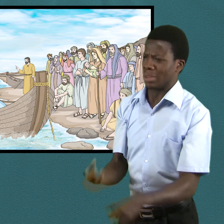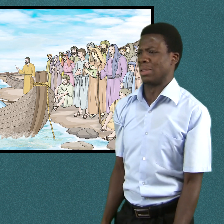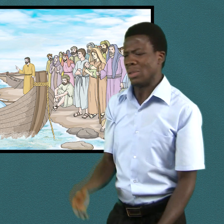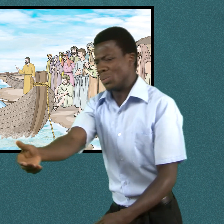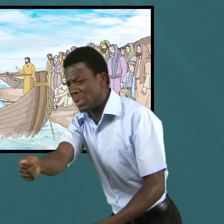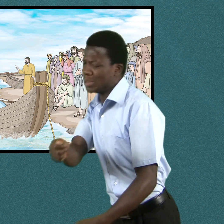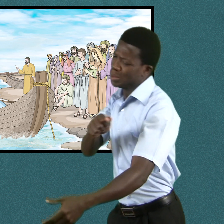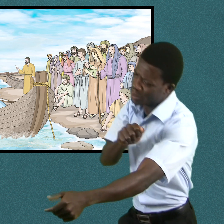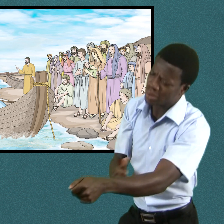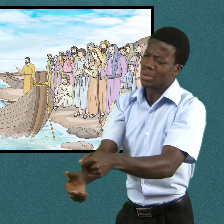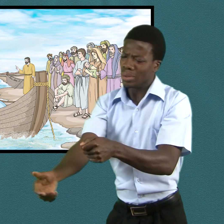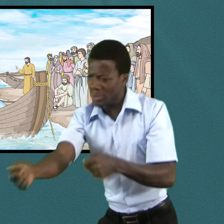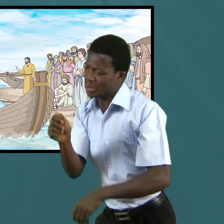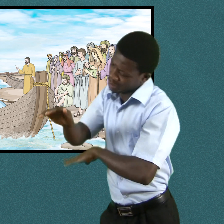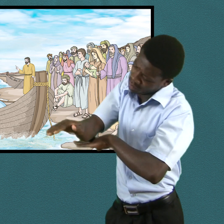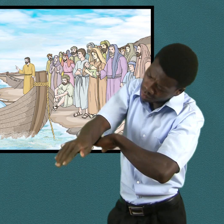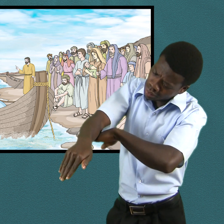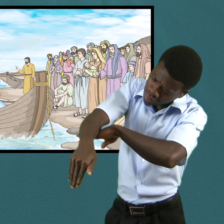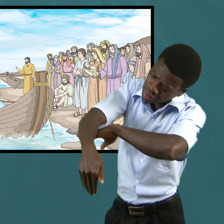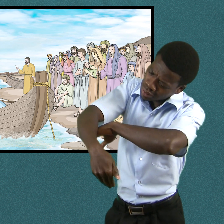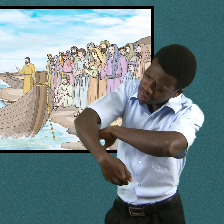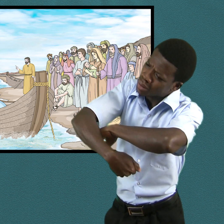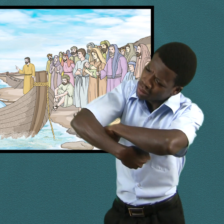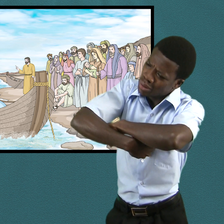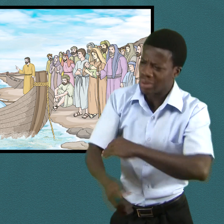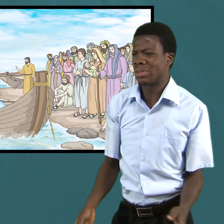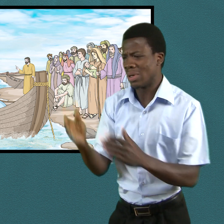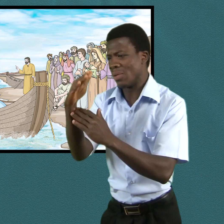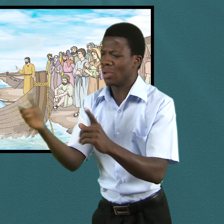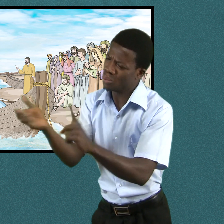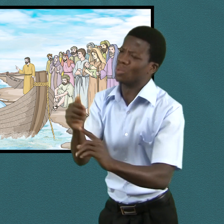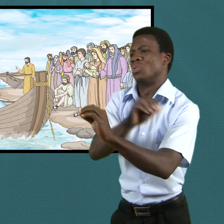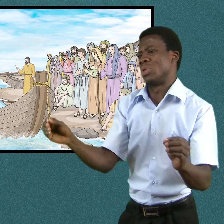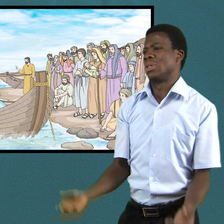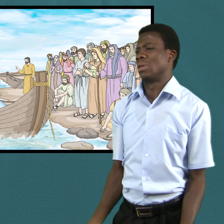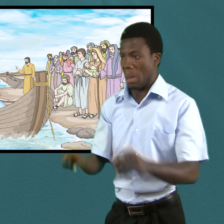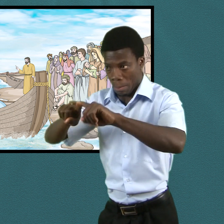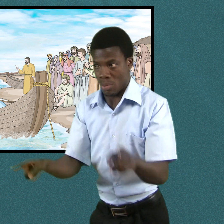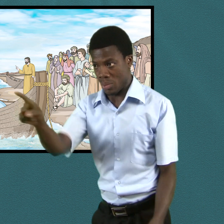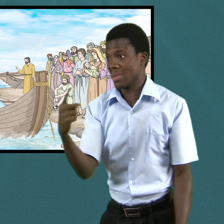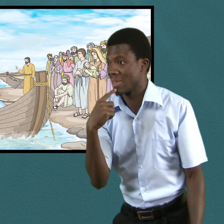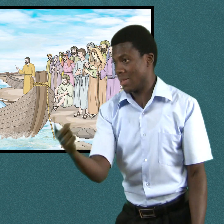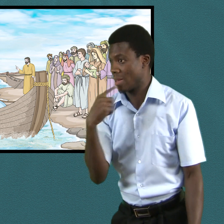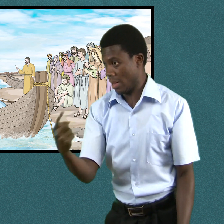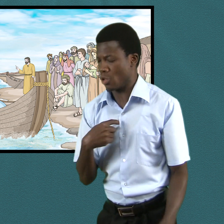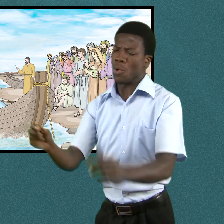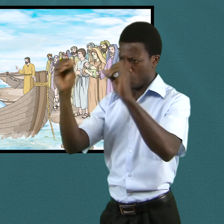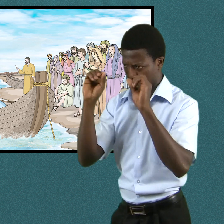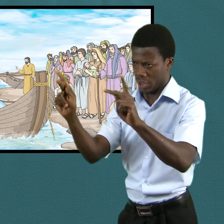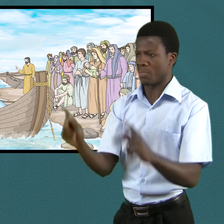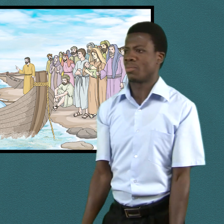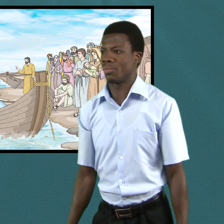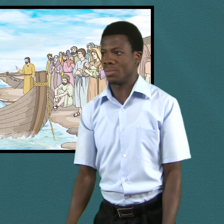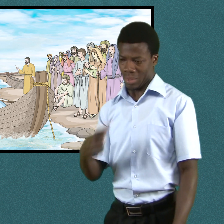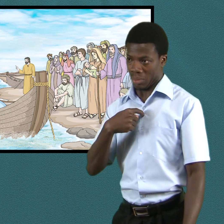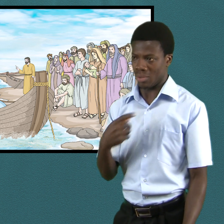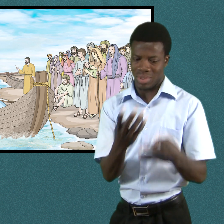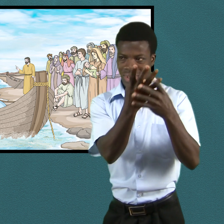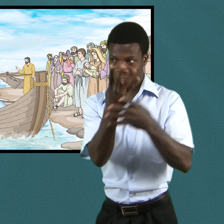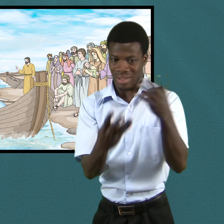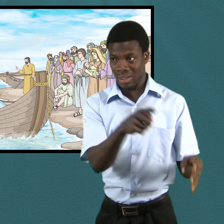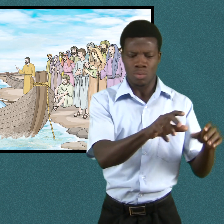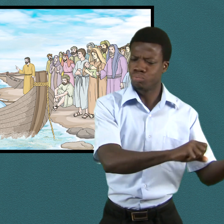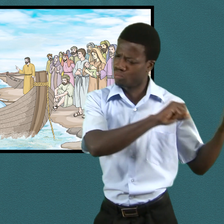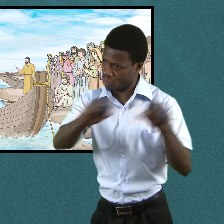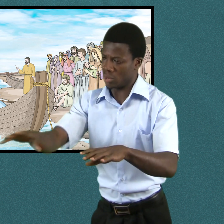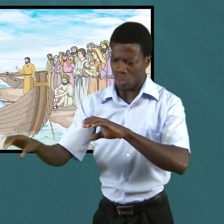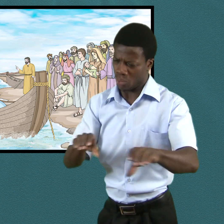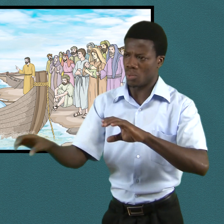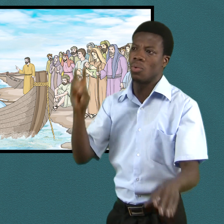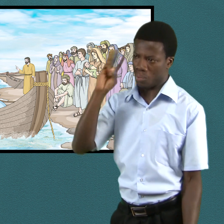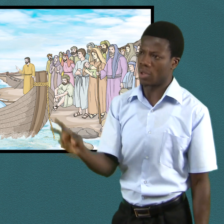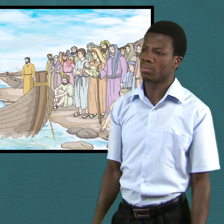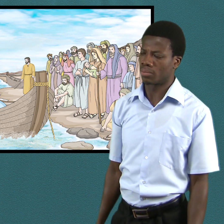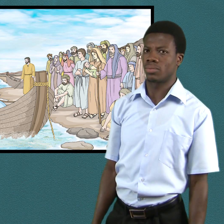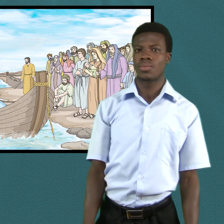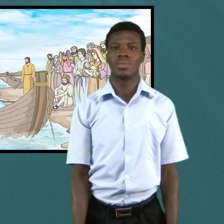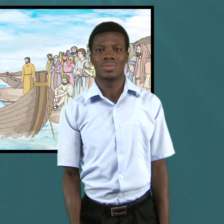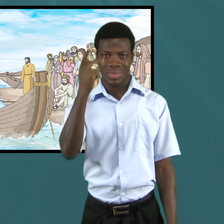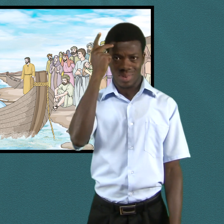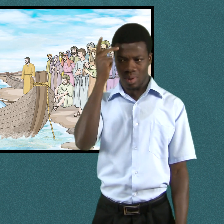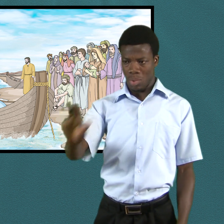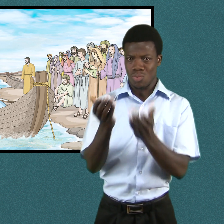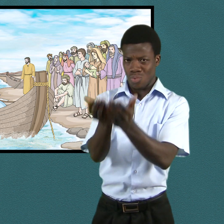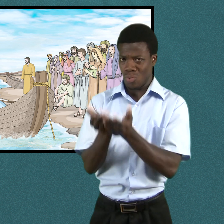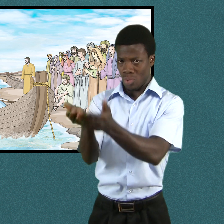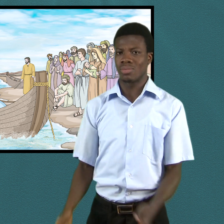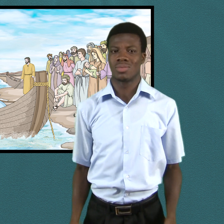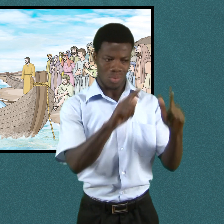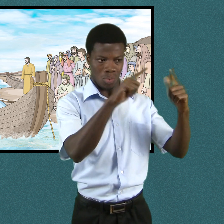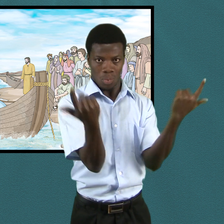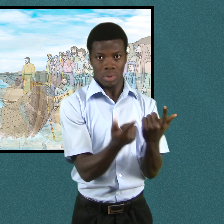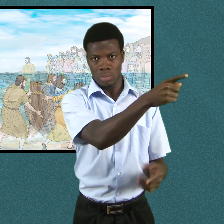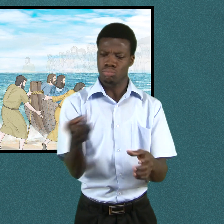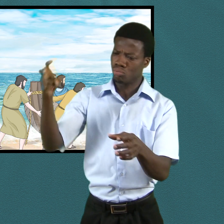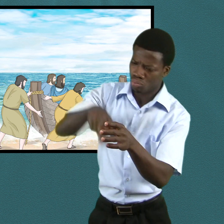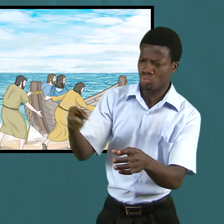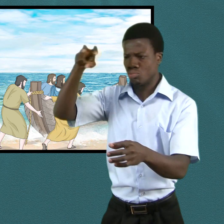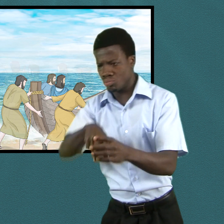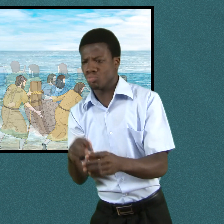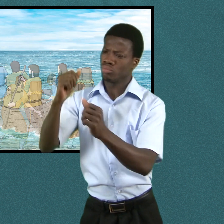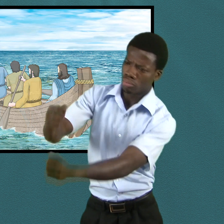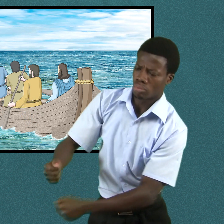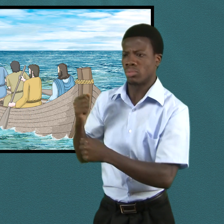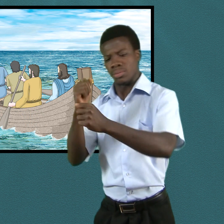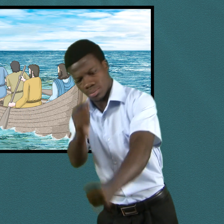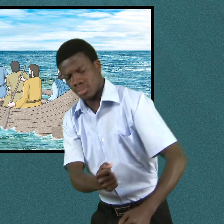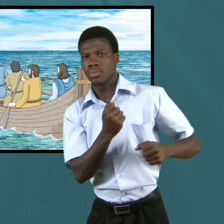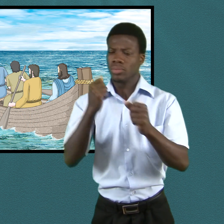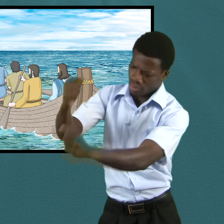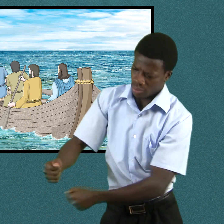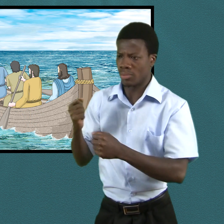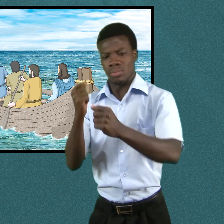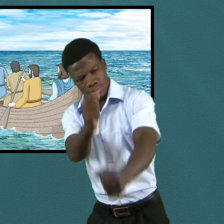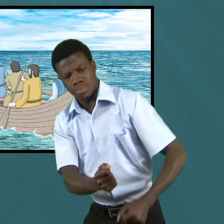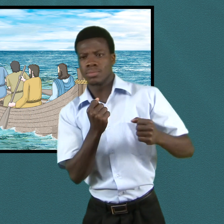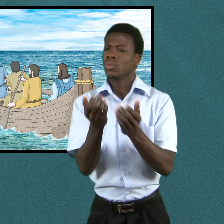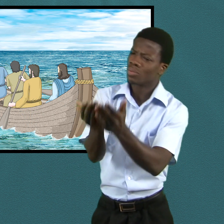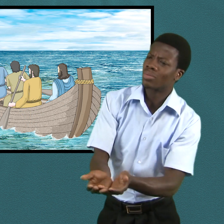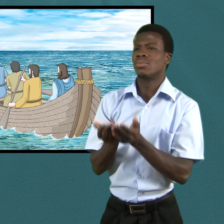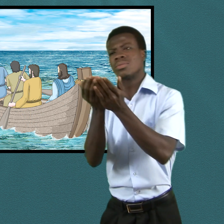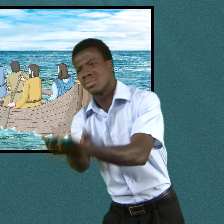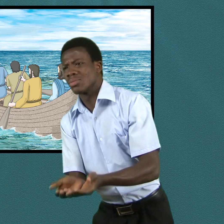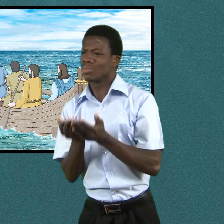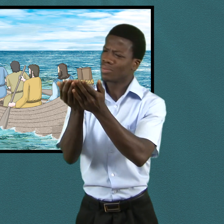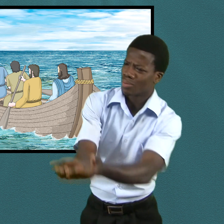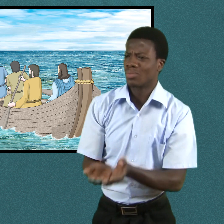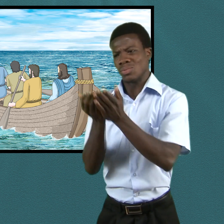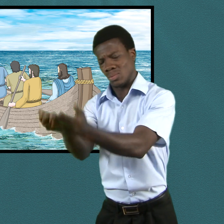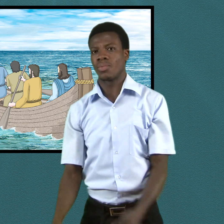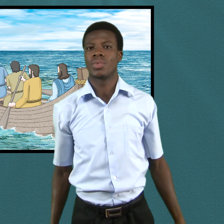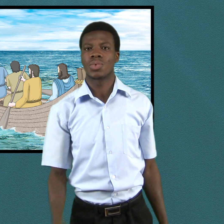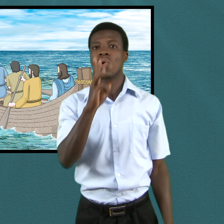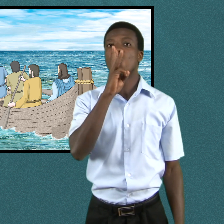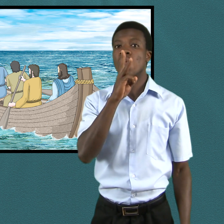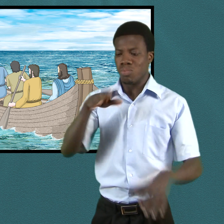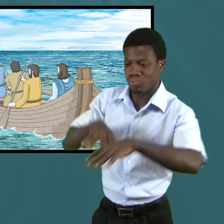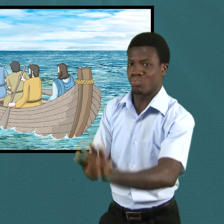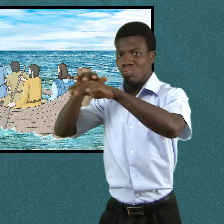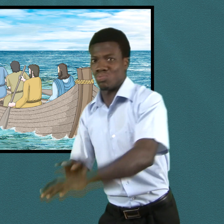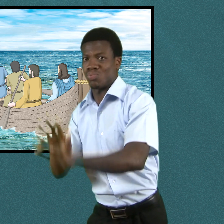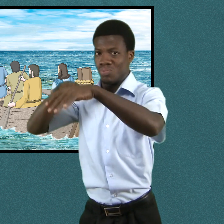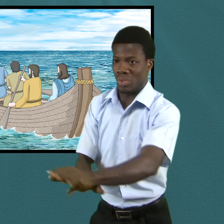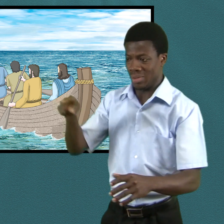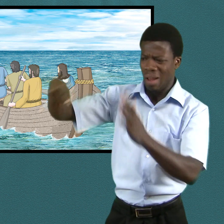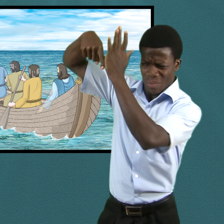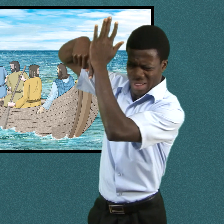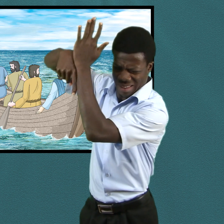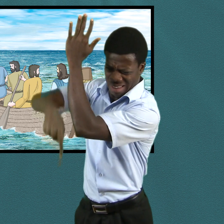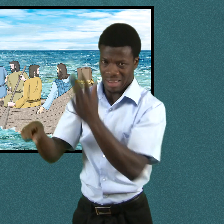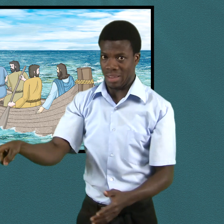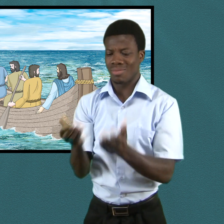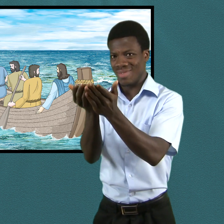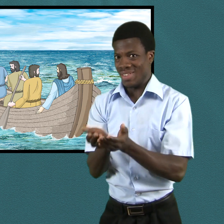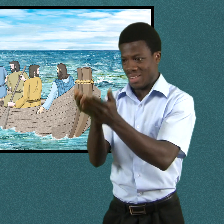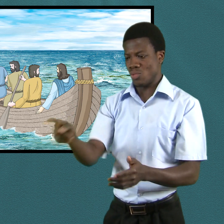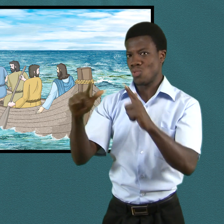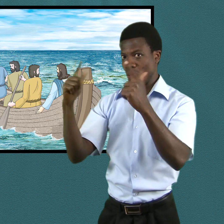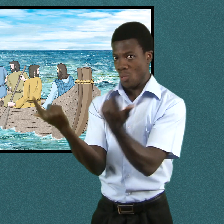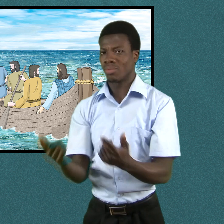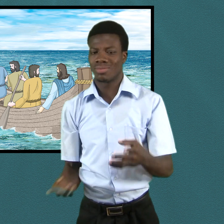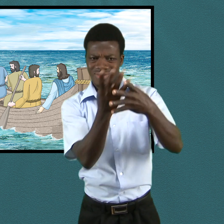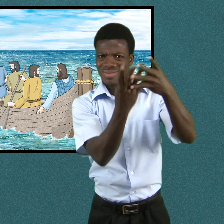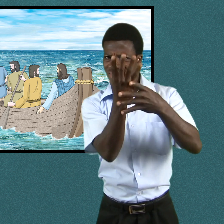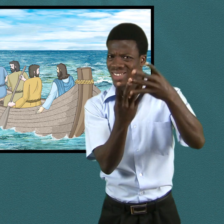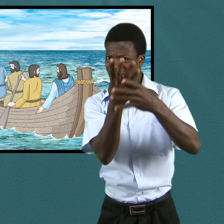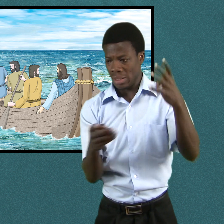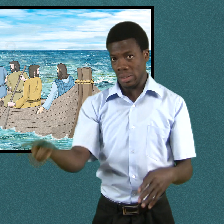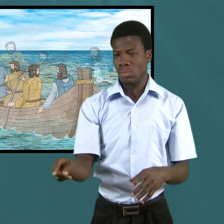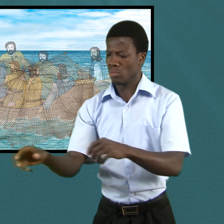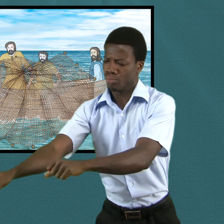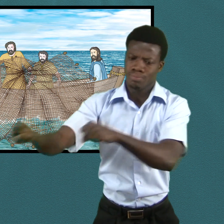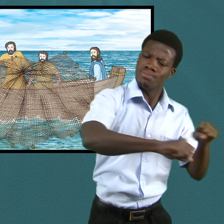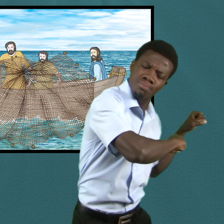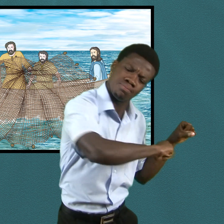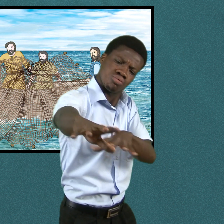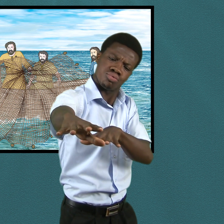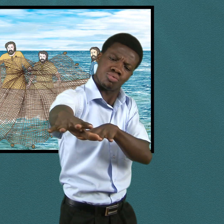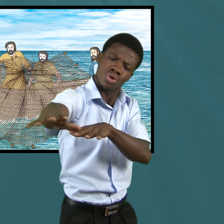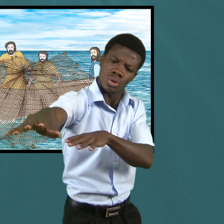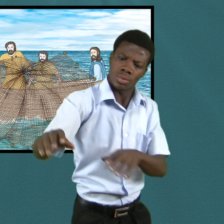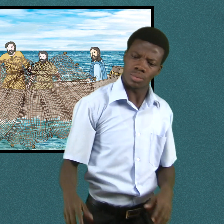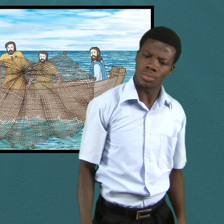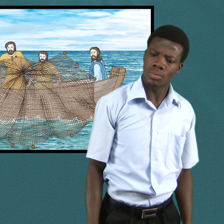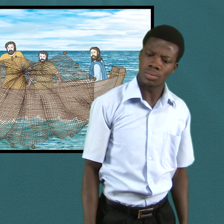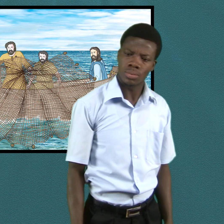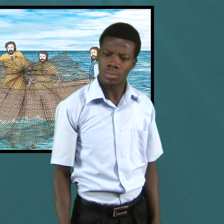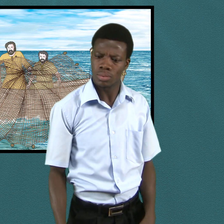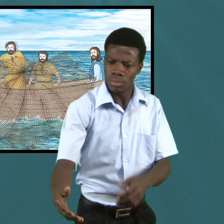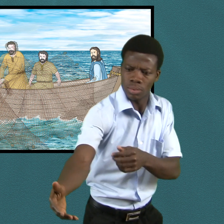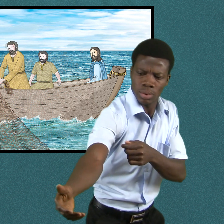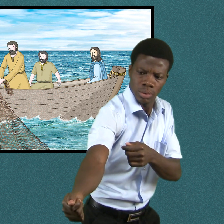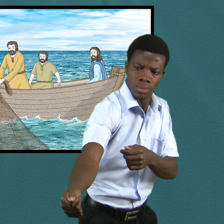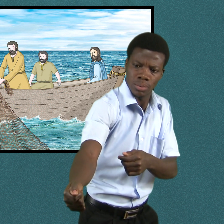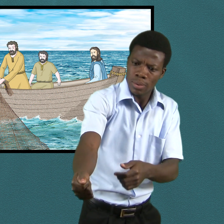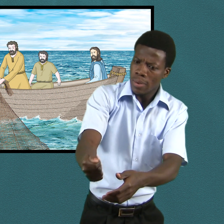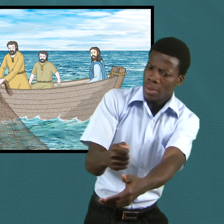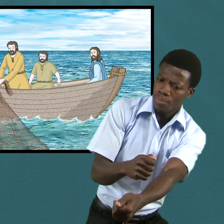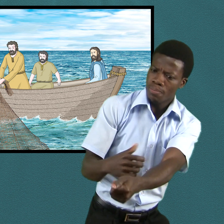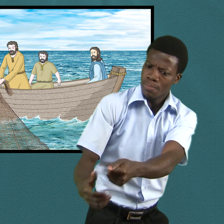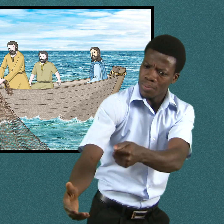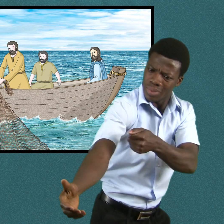“Master,” Simon replied, “we have worked hard all night without catching anything. But because You say so, I will let down the nets.”